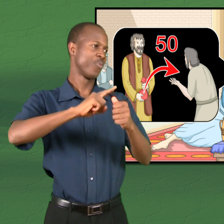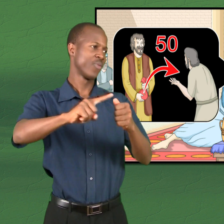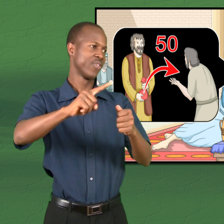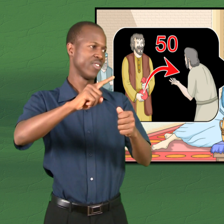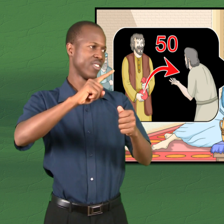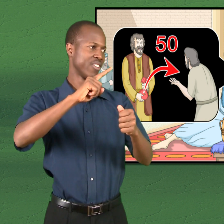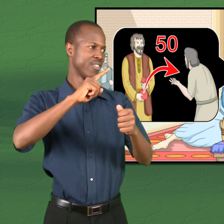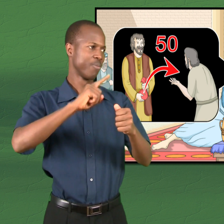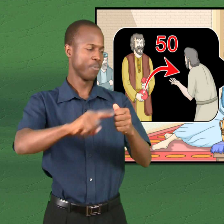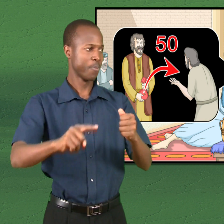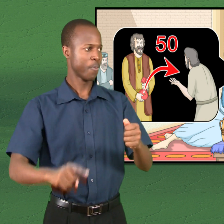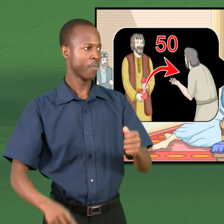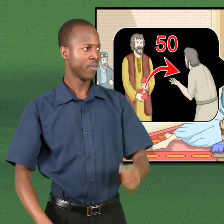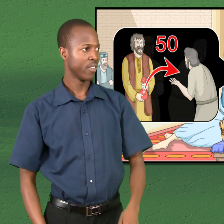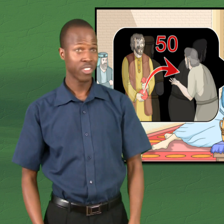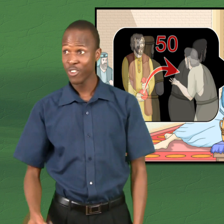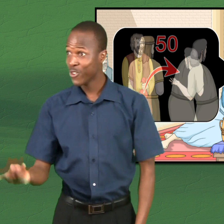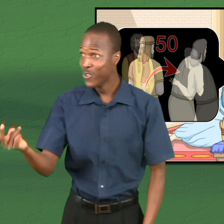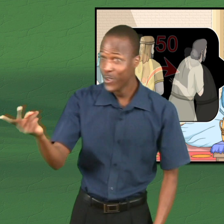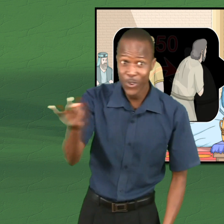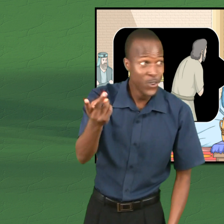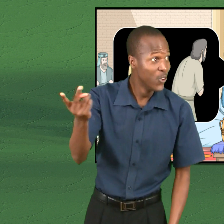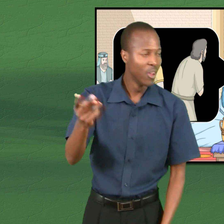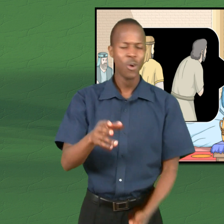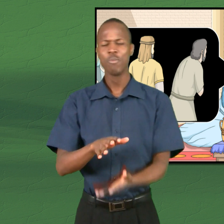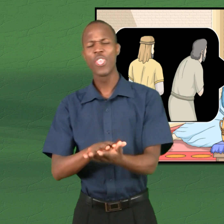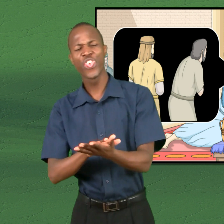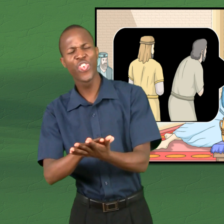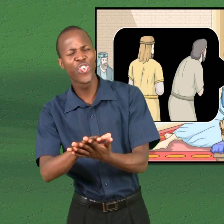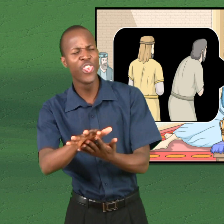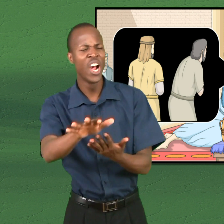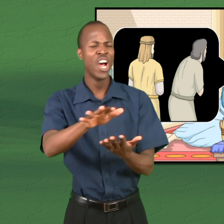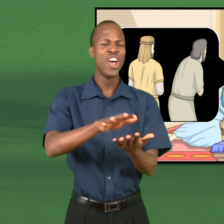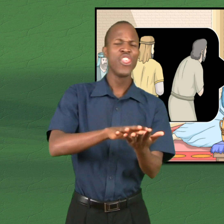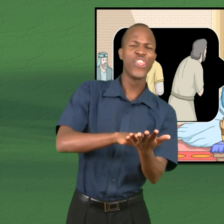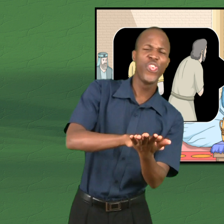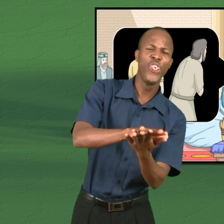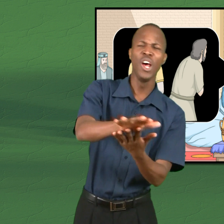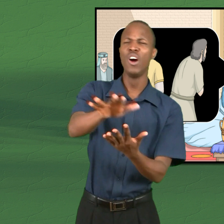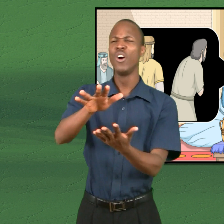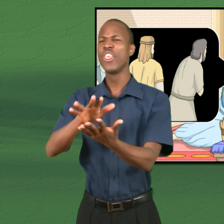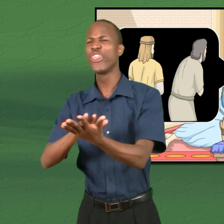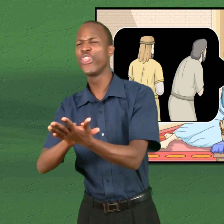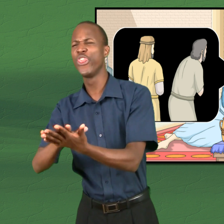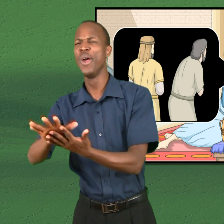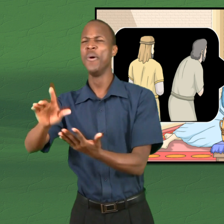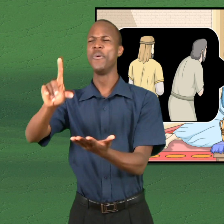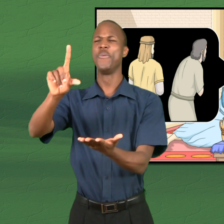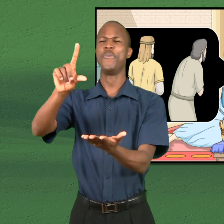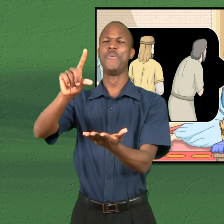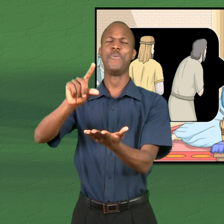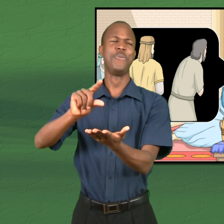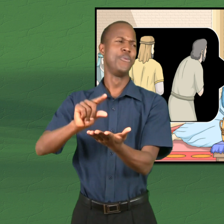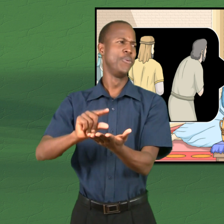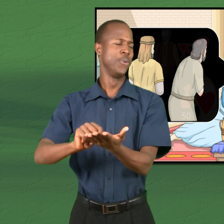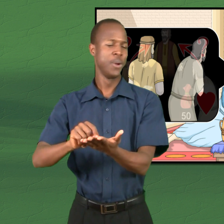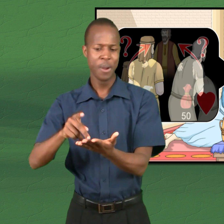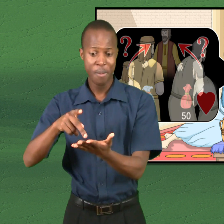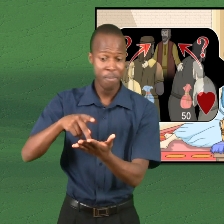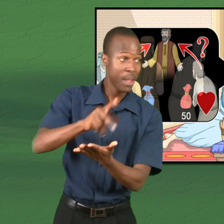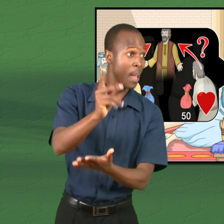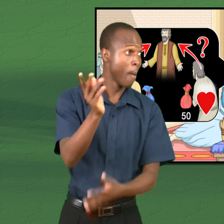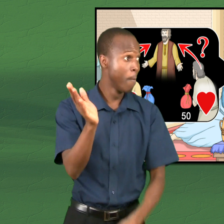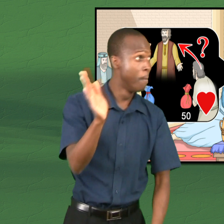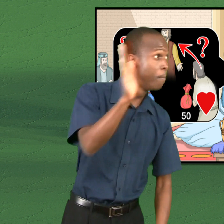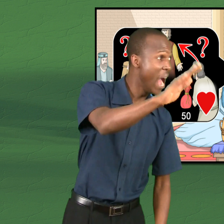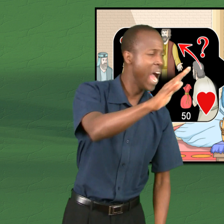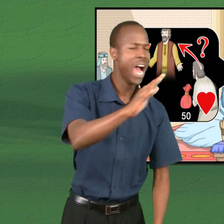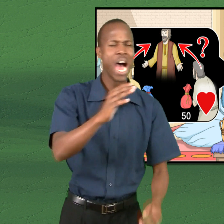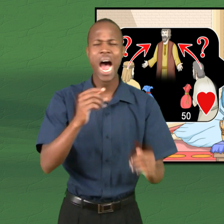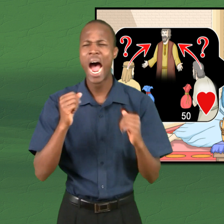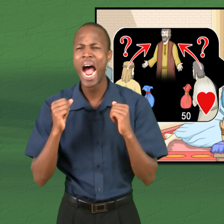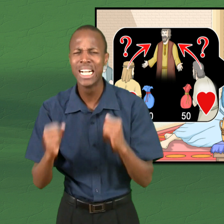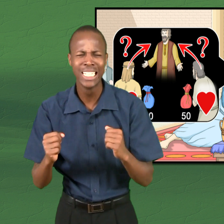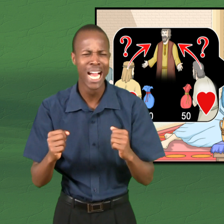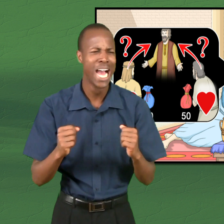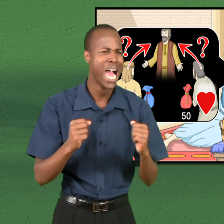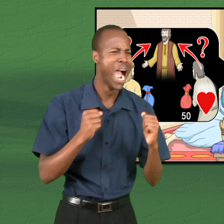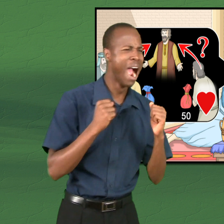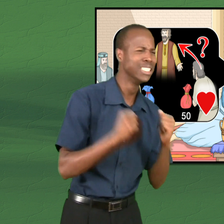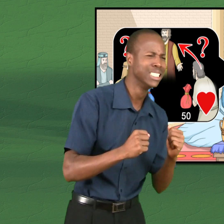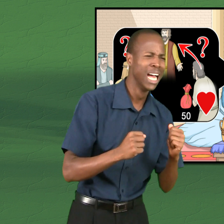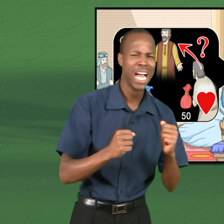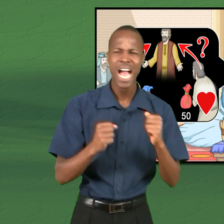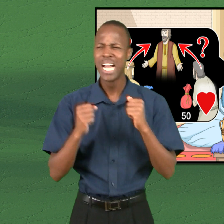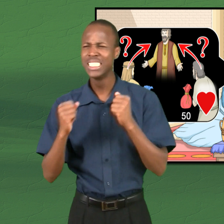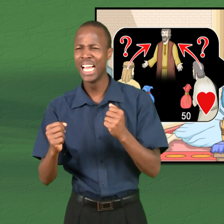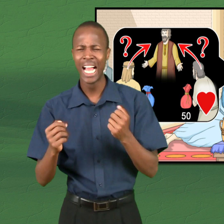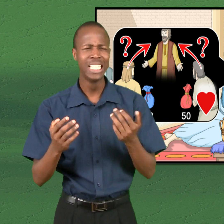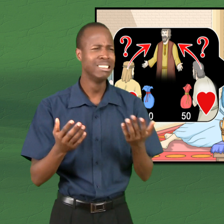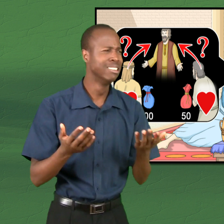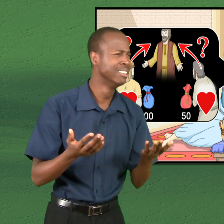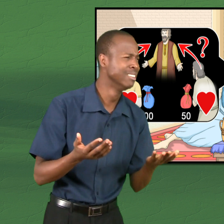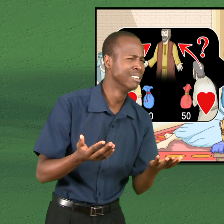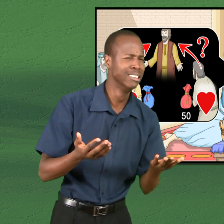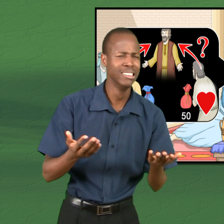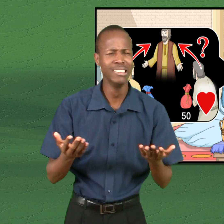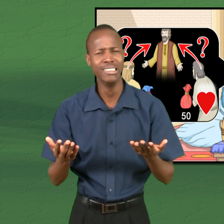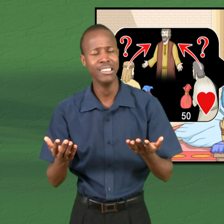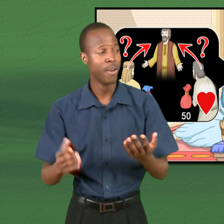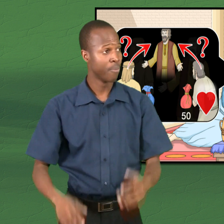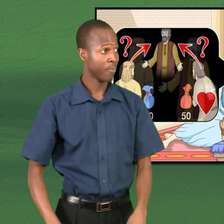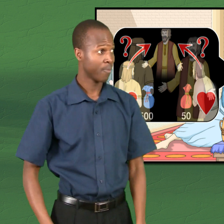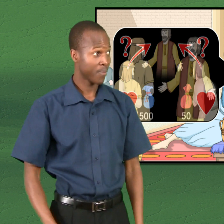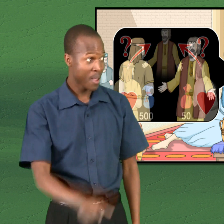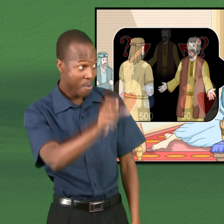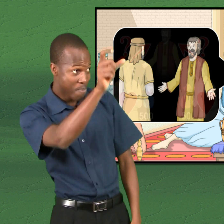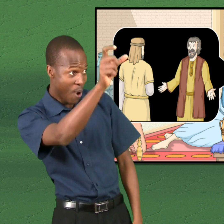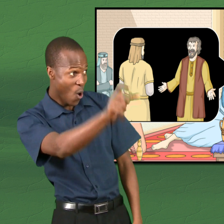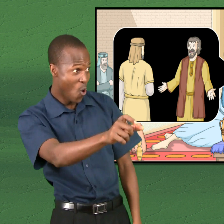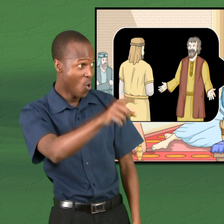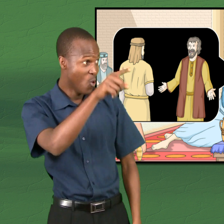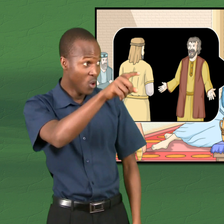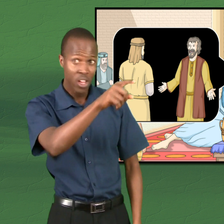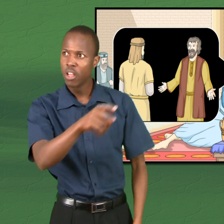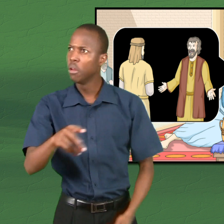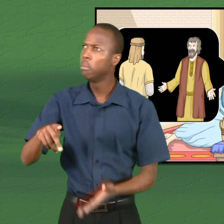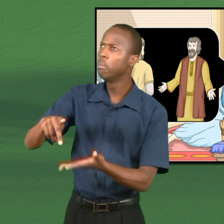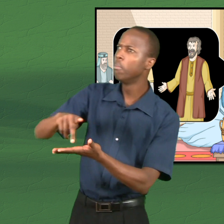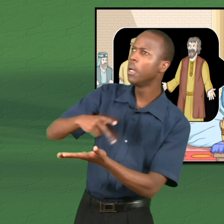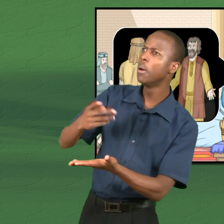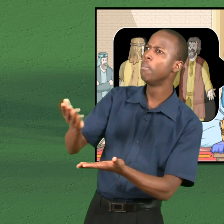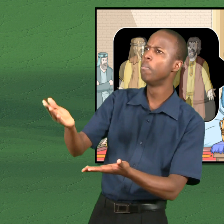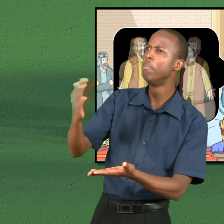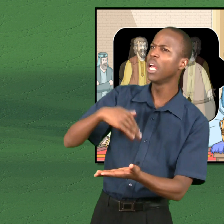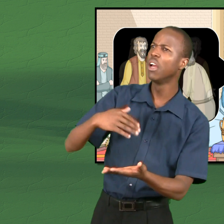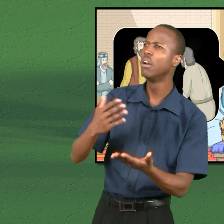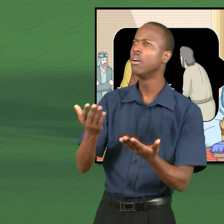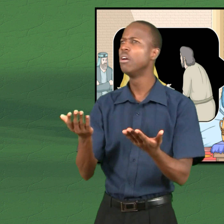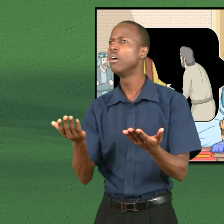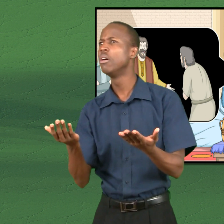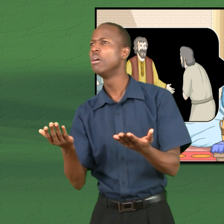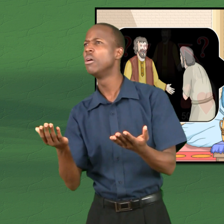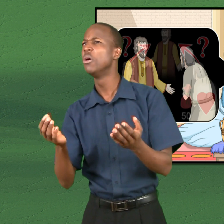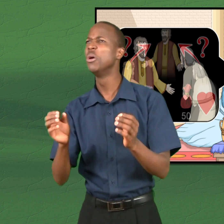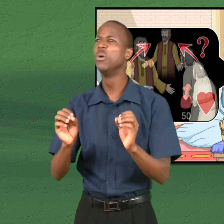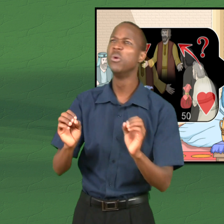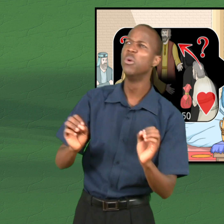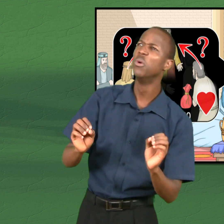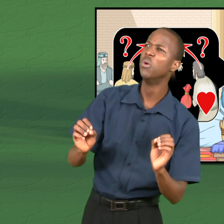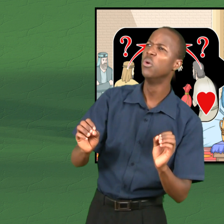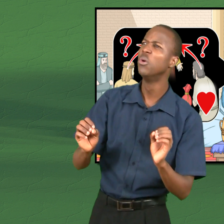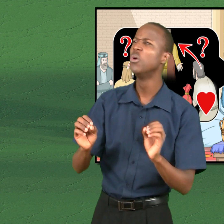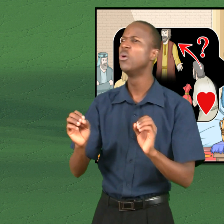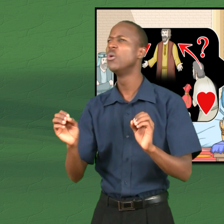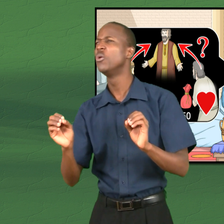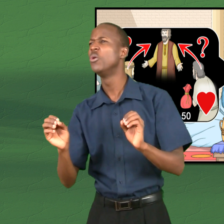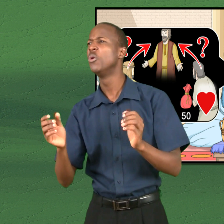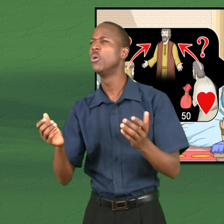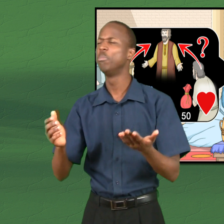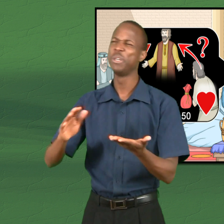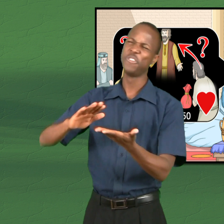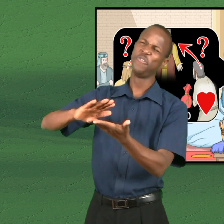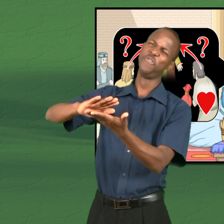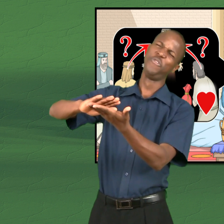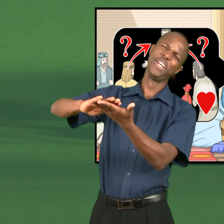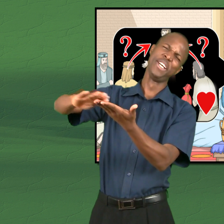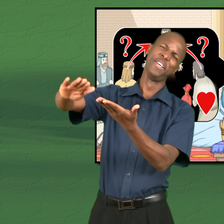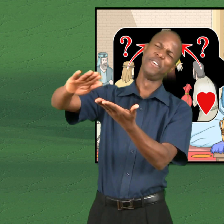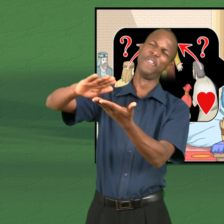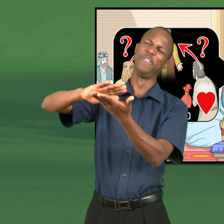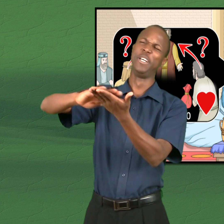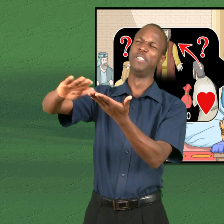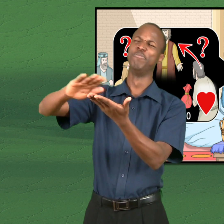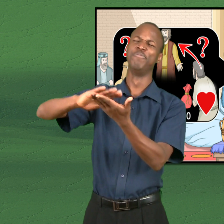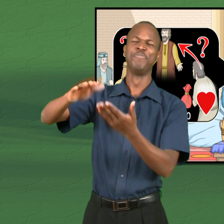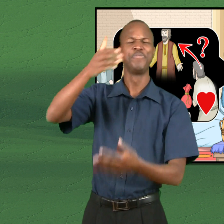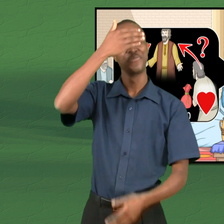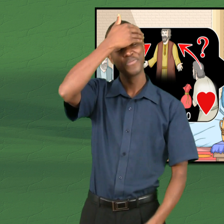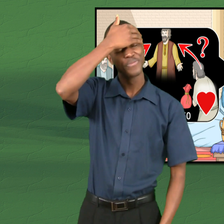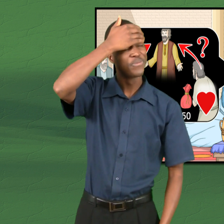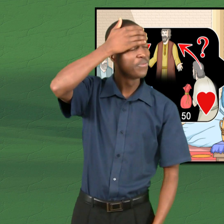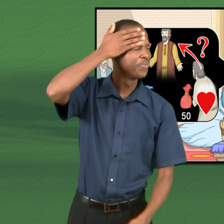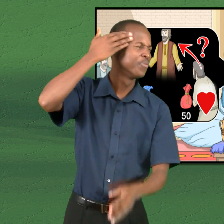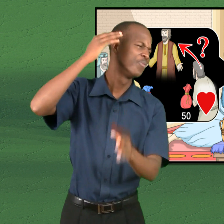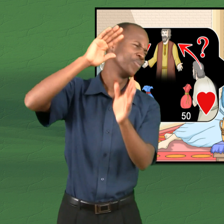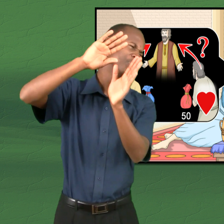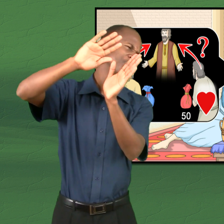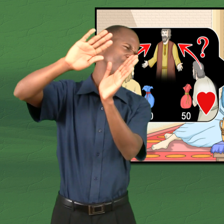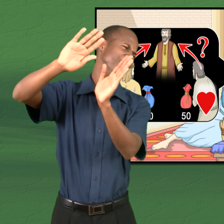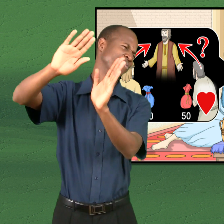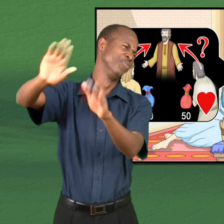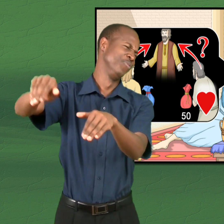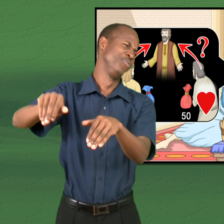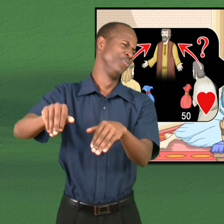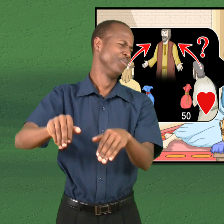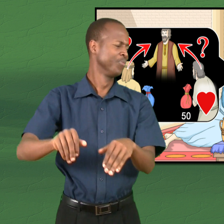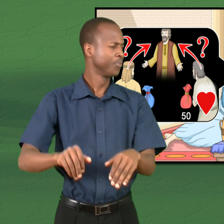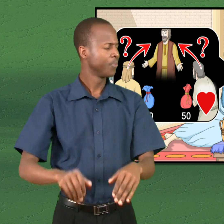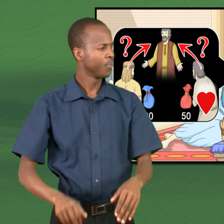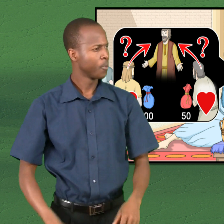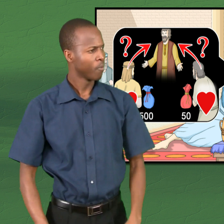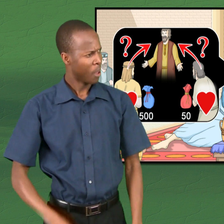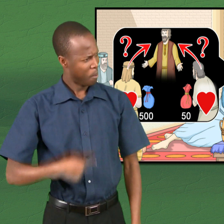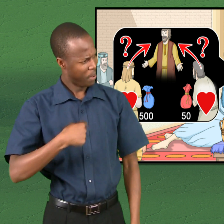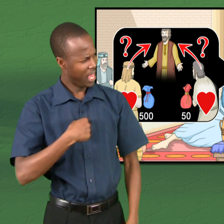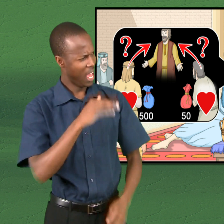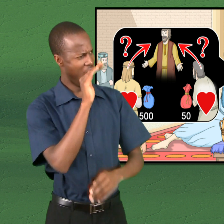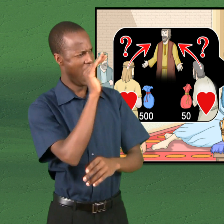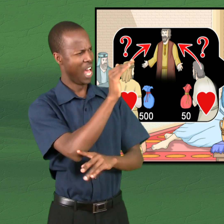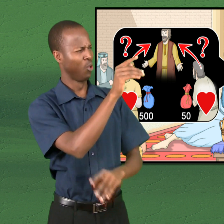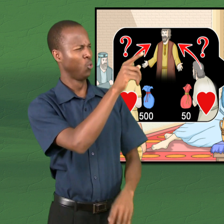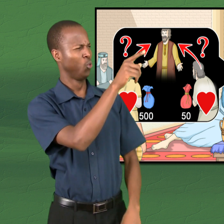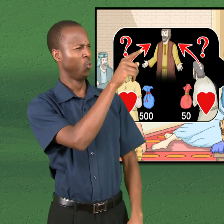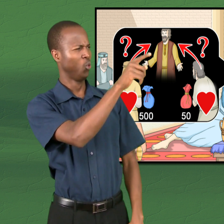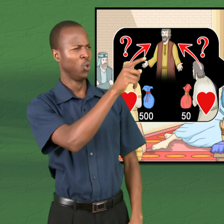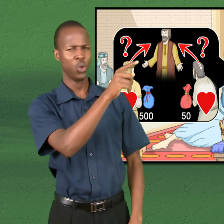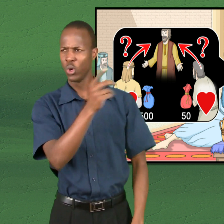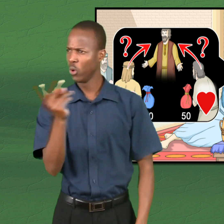When they were unable to repay him, he forgave both of them.